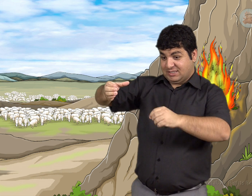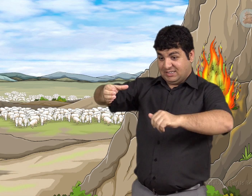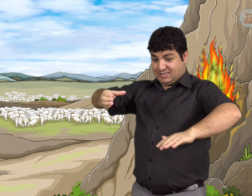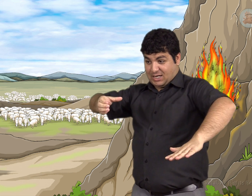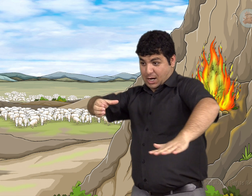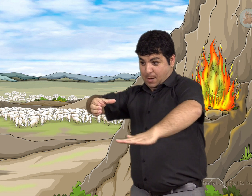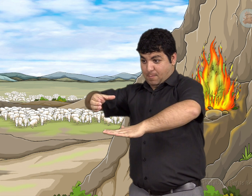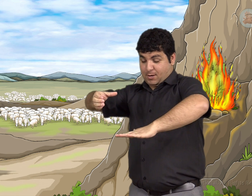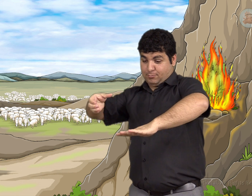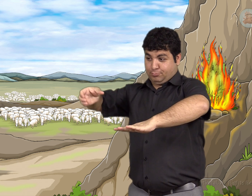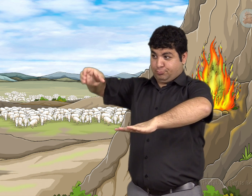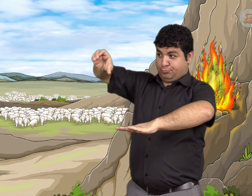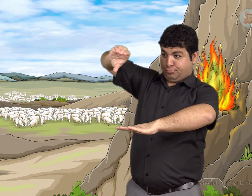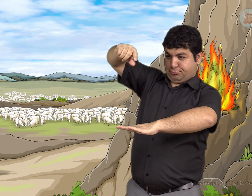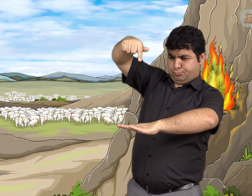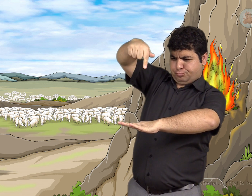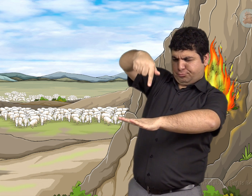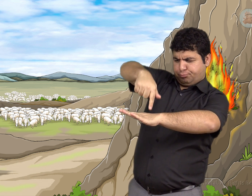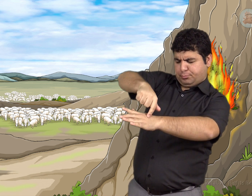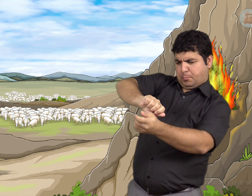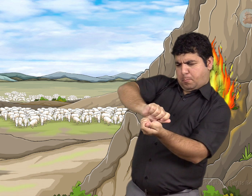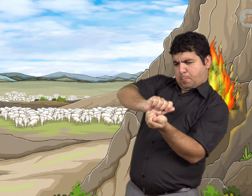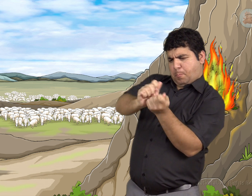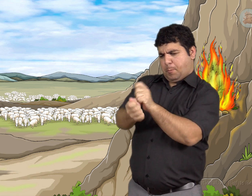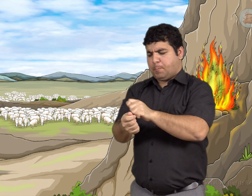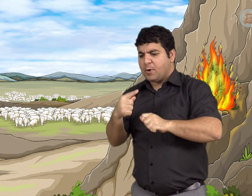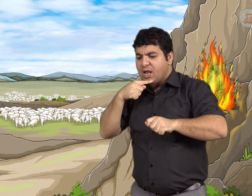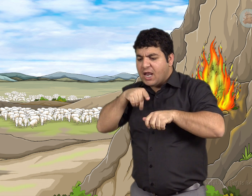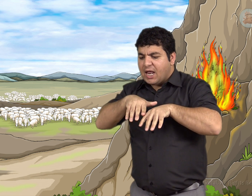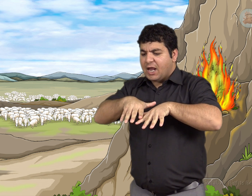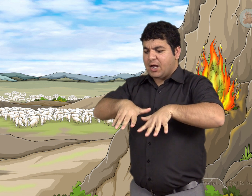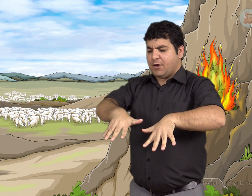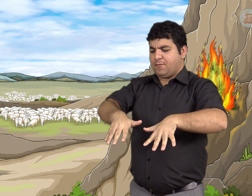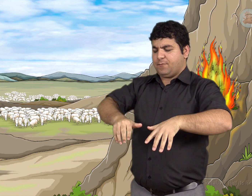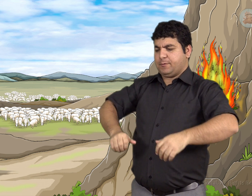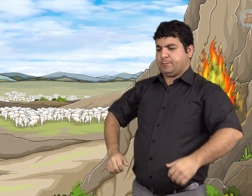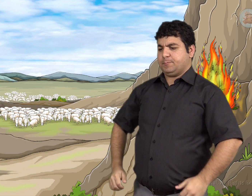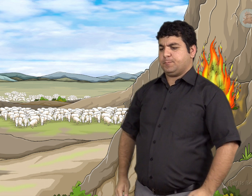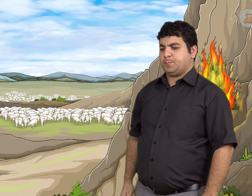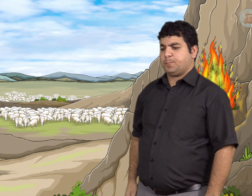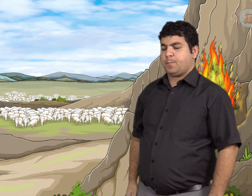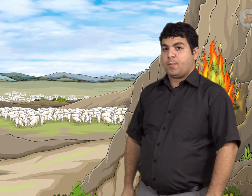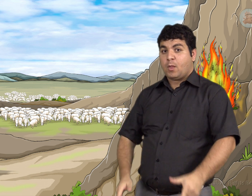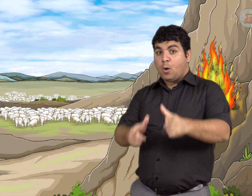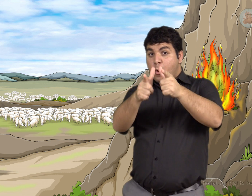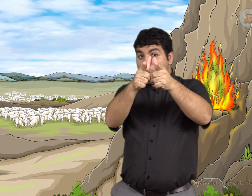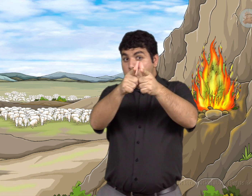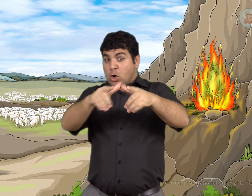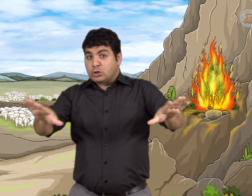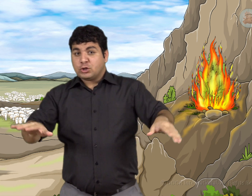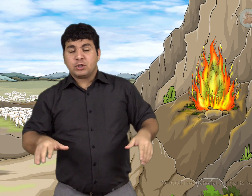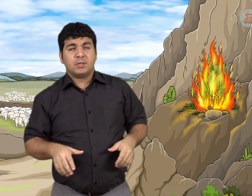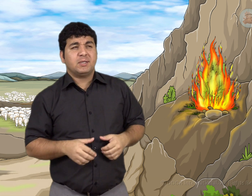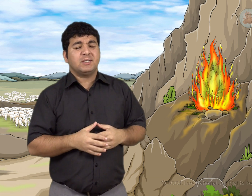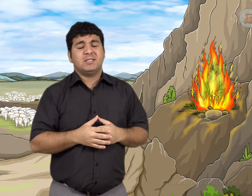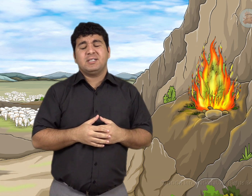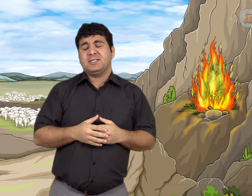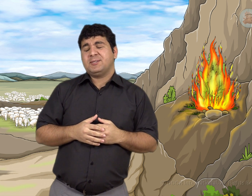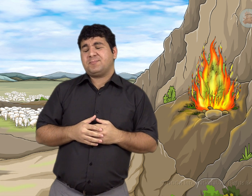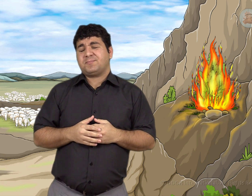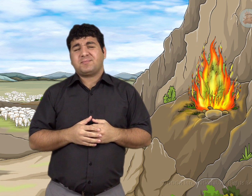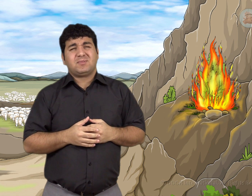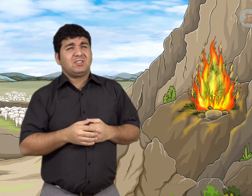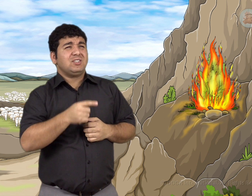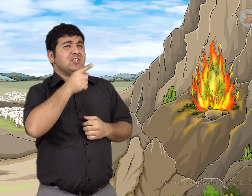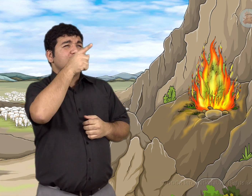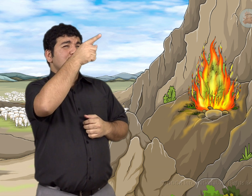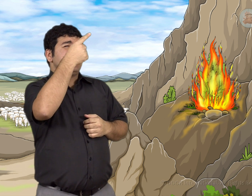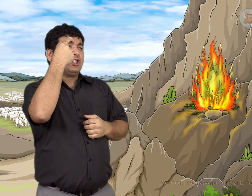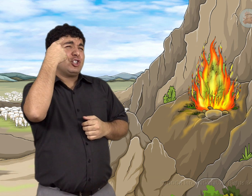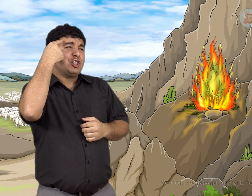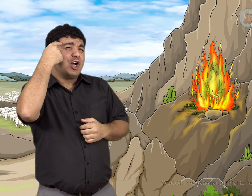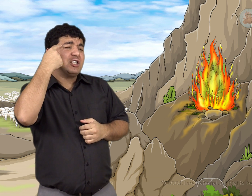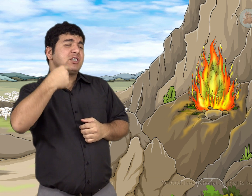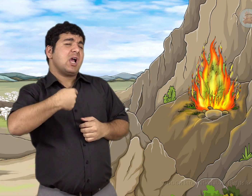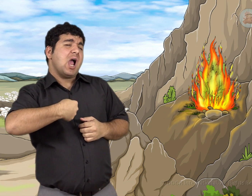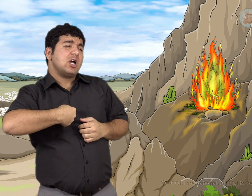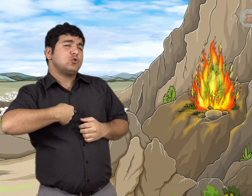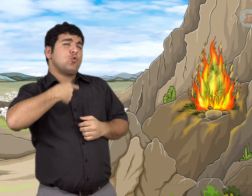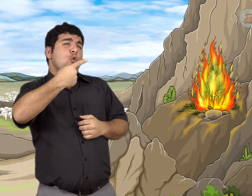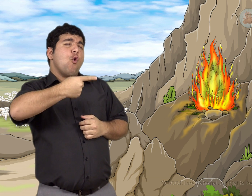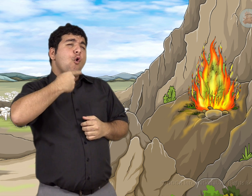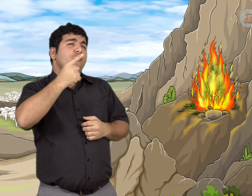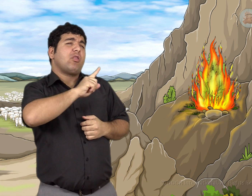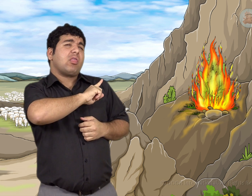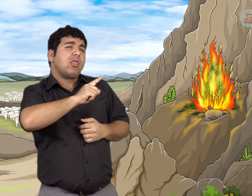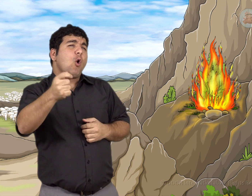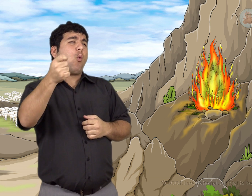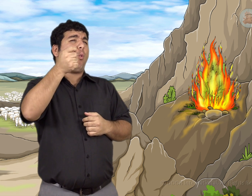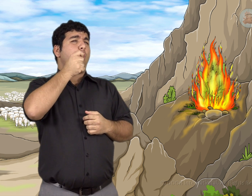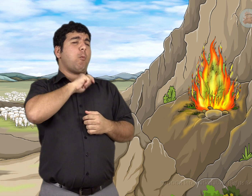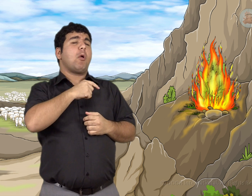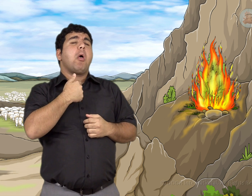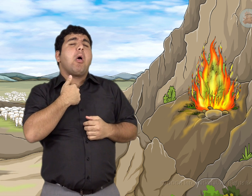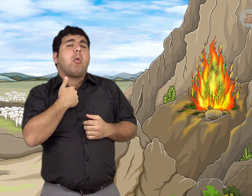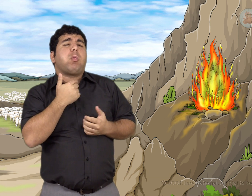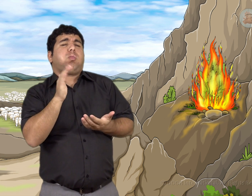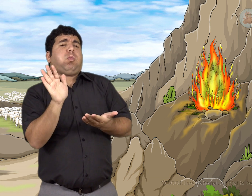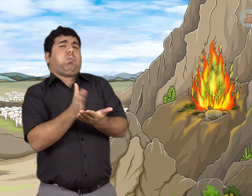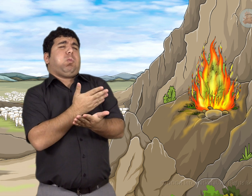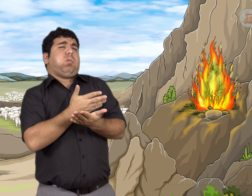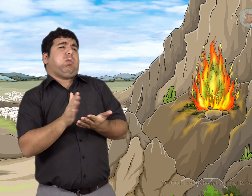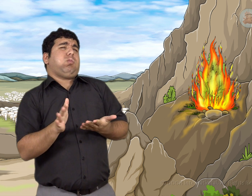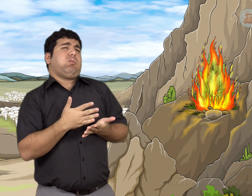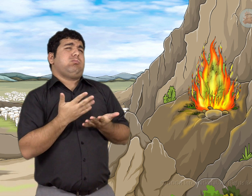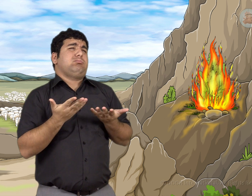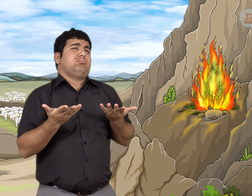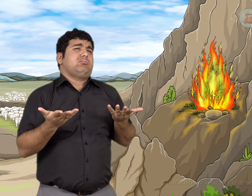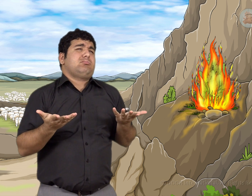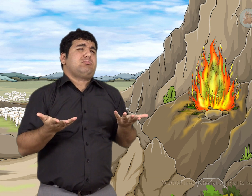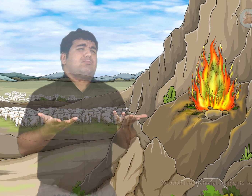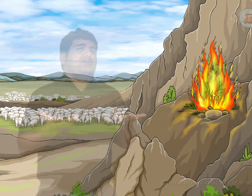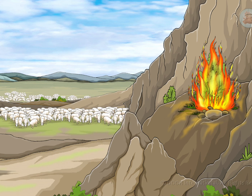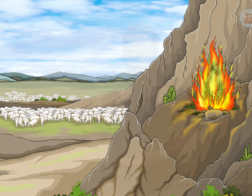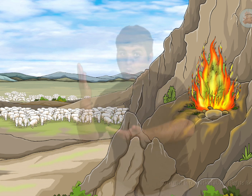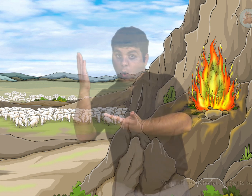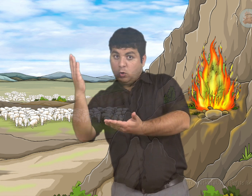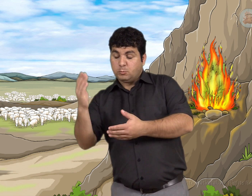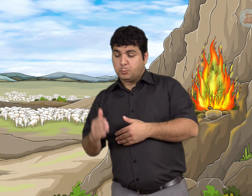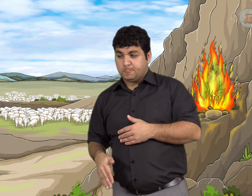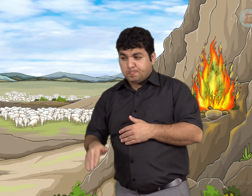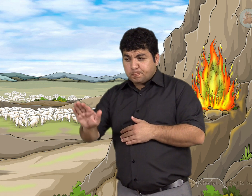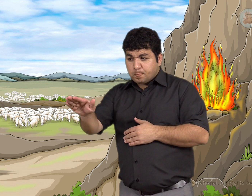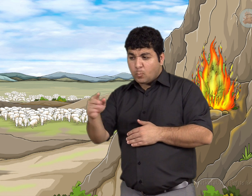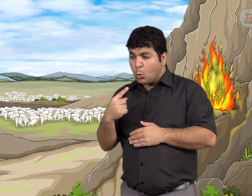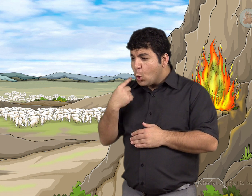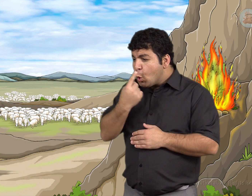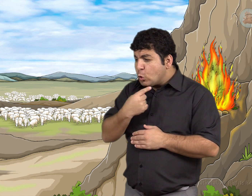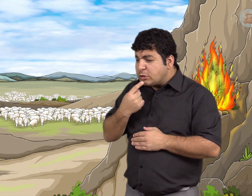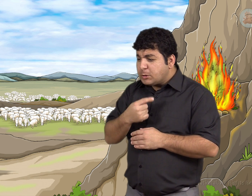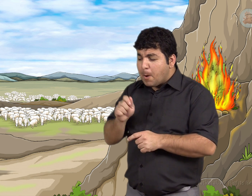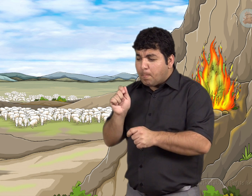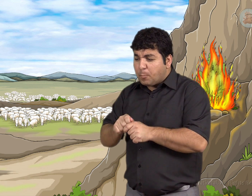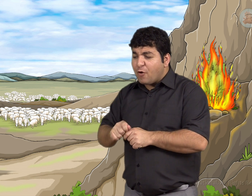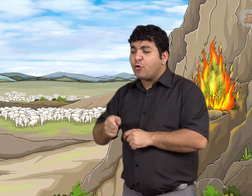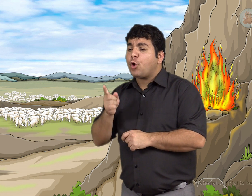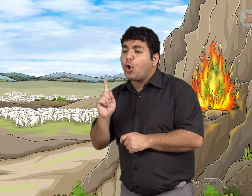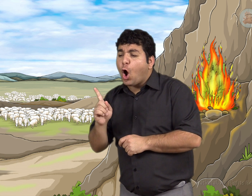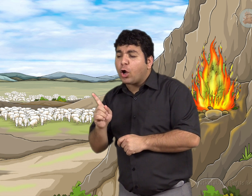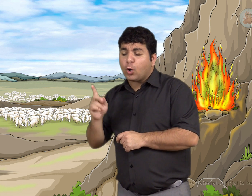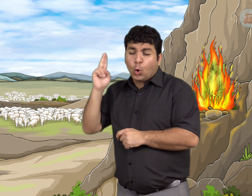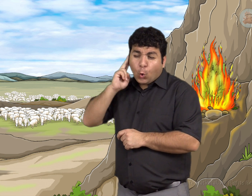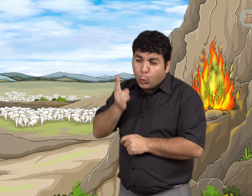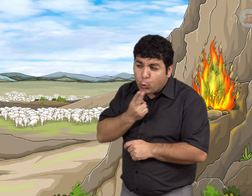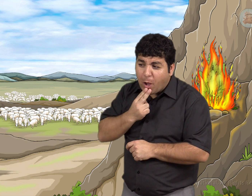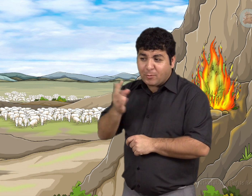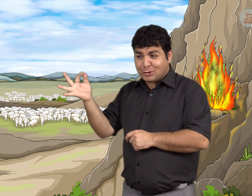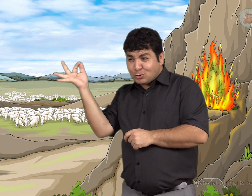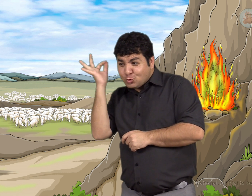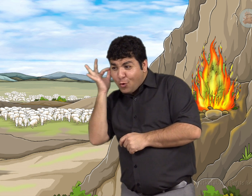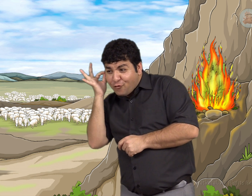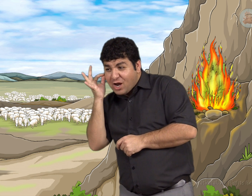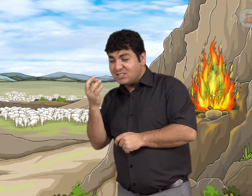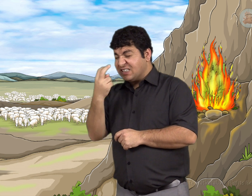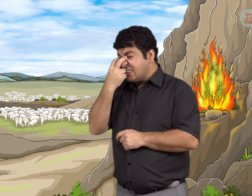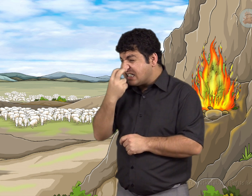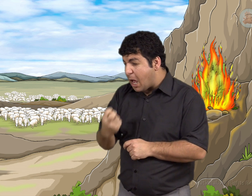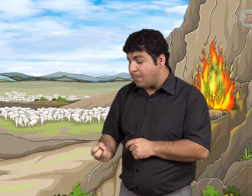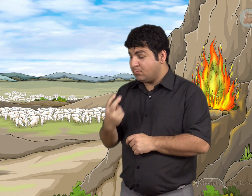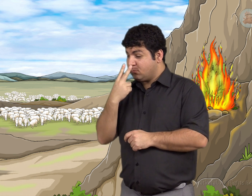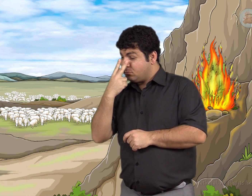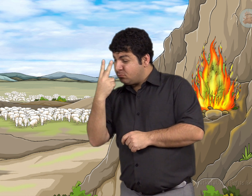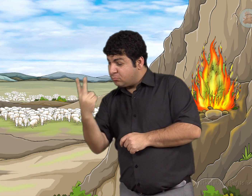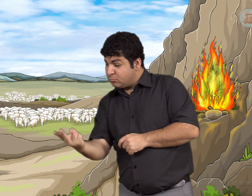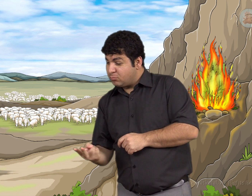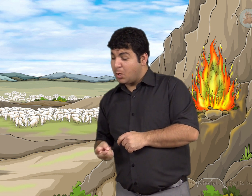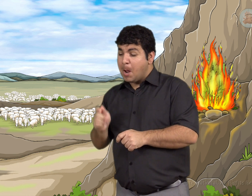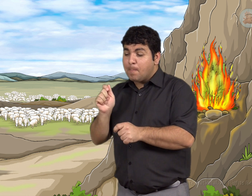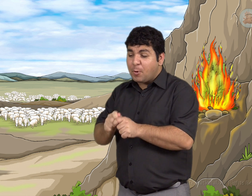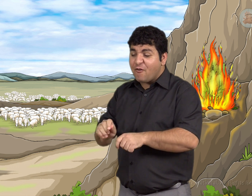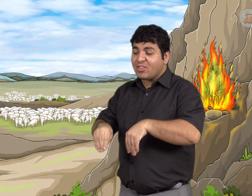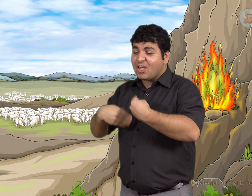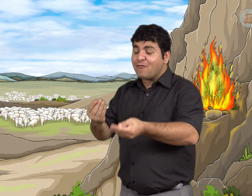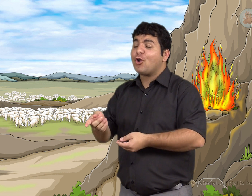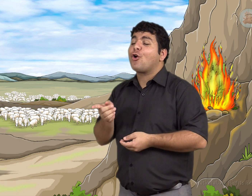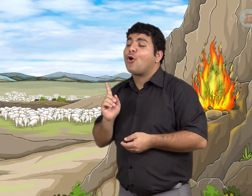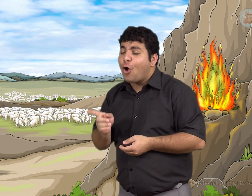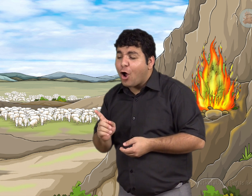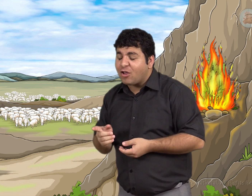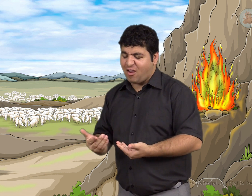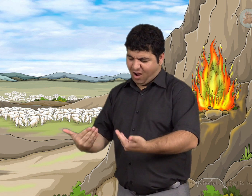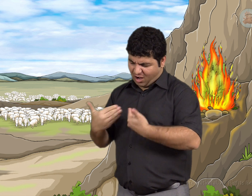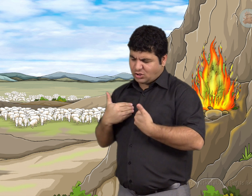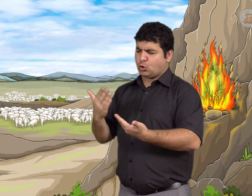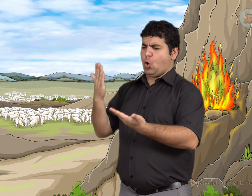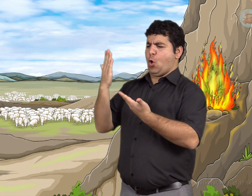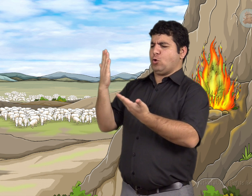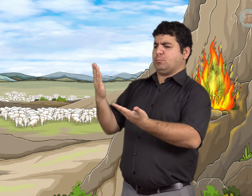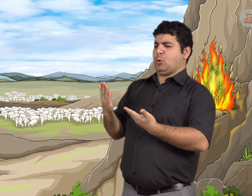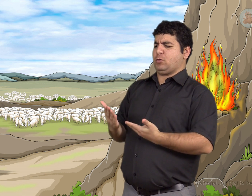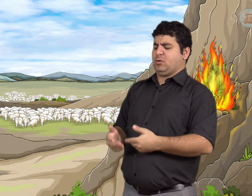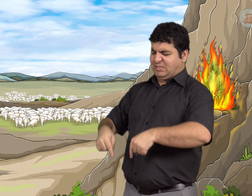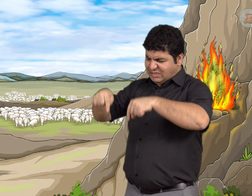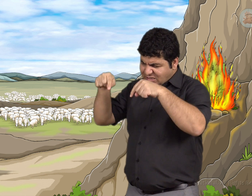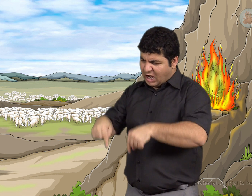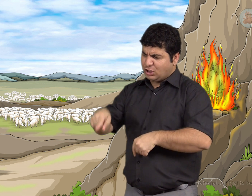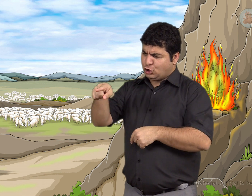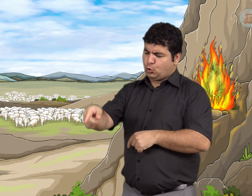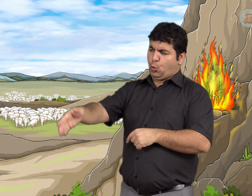Then the water you take from the Nile will become blood on the ground.” “Please, Lord,” Moses replied, “I have never been eloquent, neither in the past nor since You have spoken to Your servant, for I am slow of speech and tongue.”